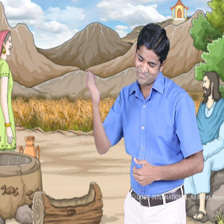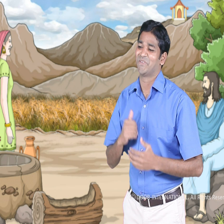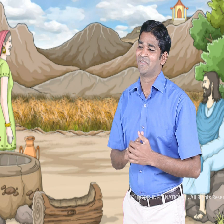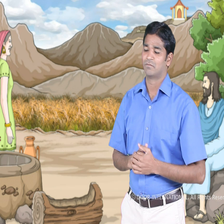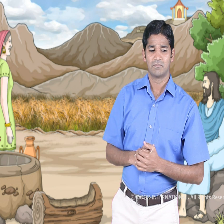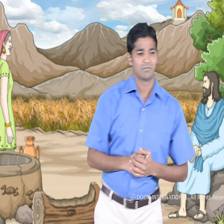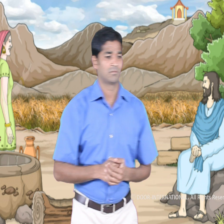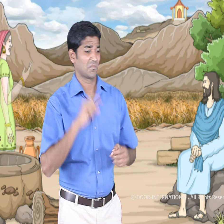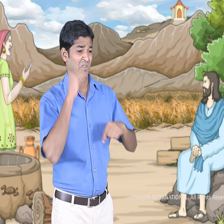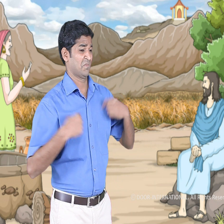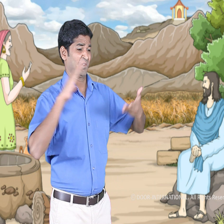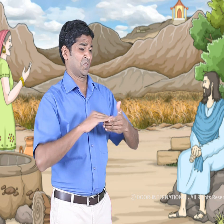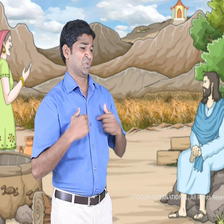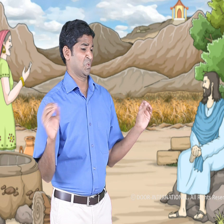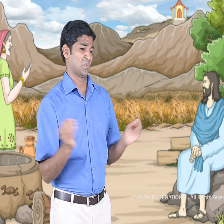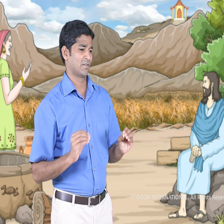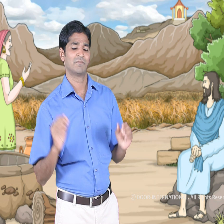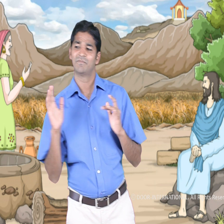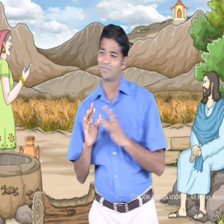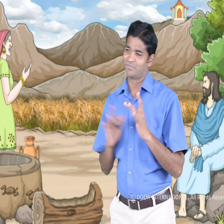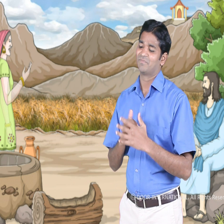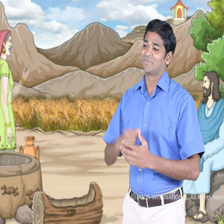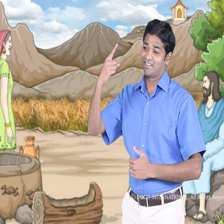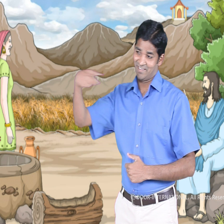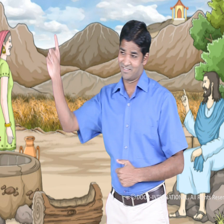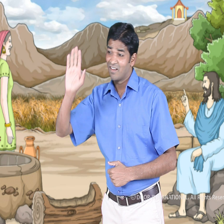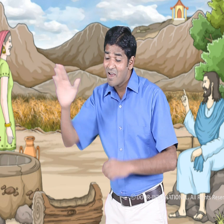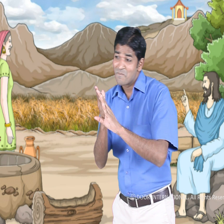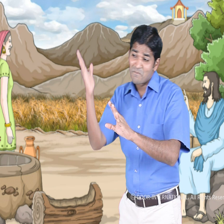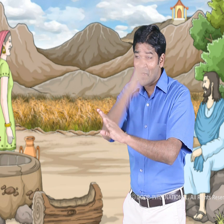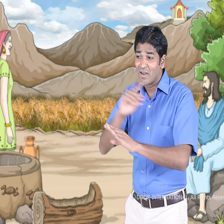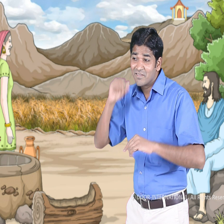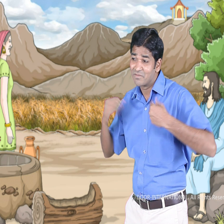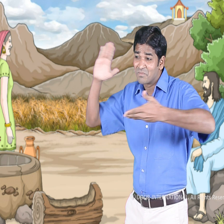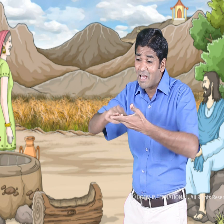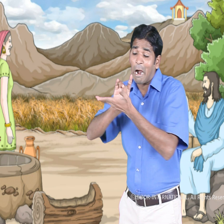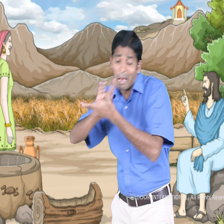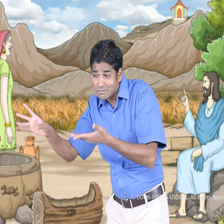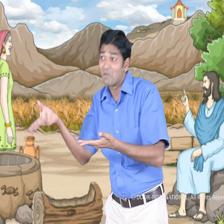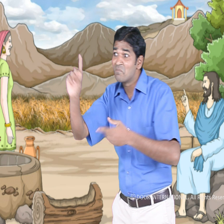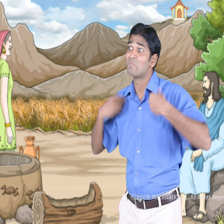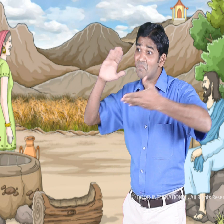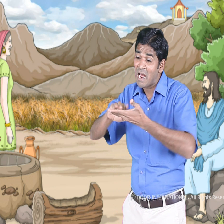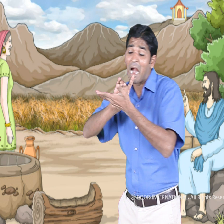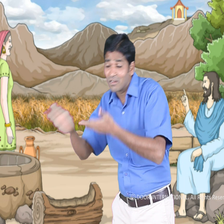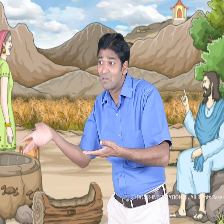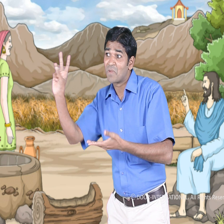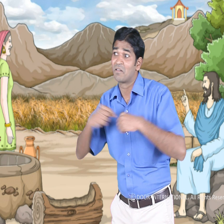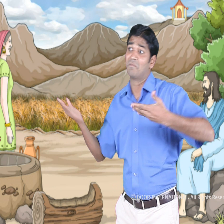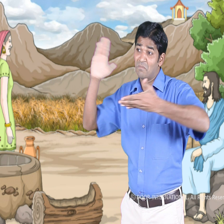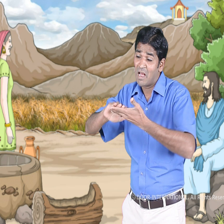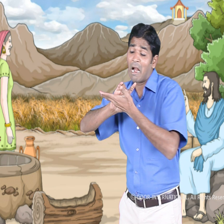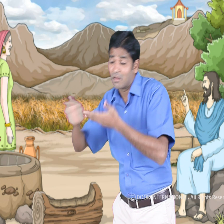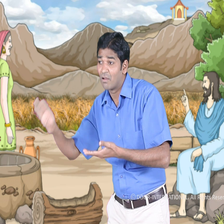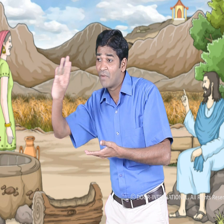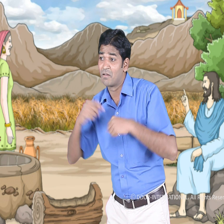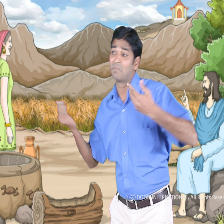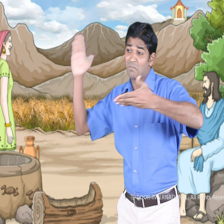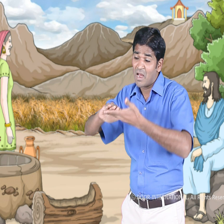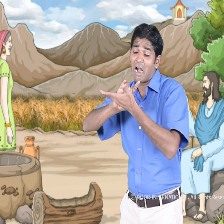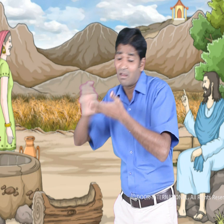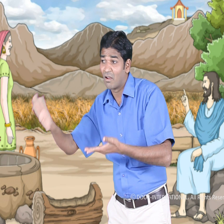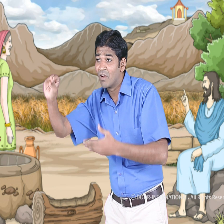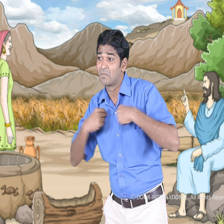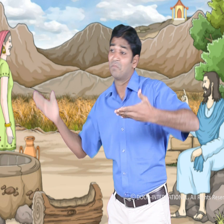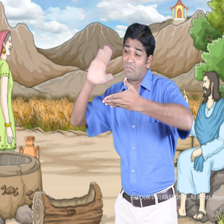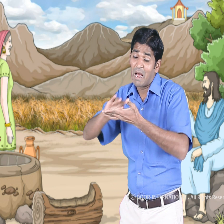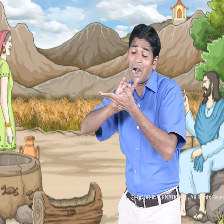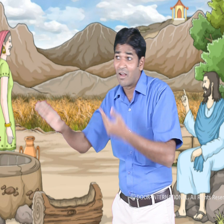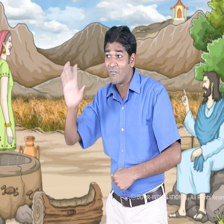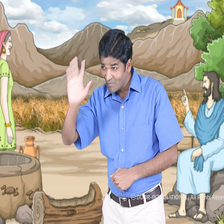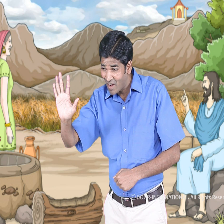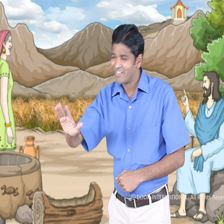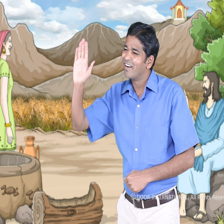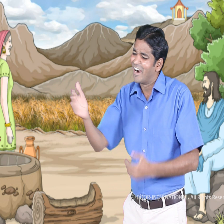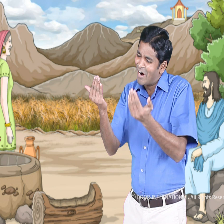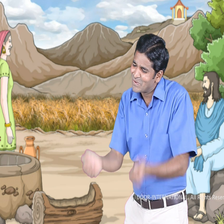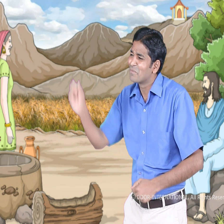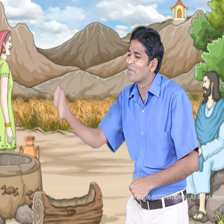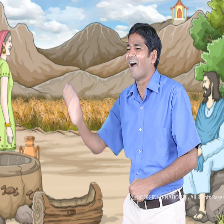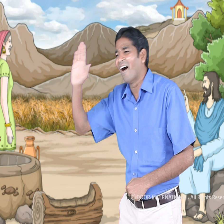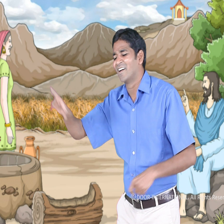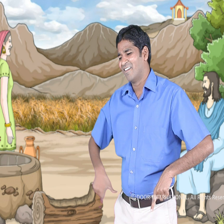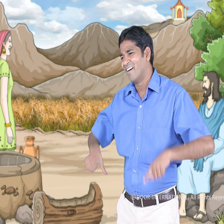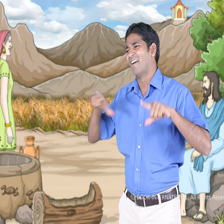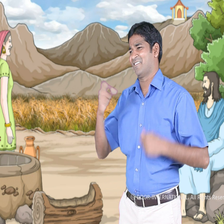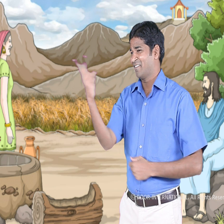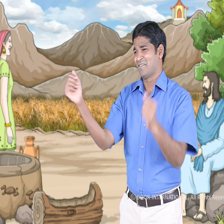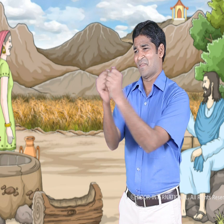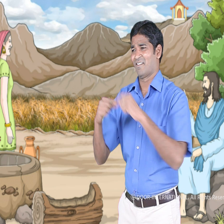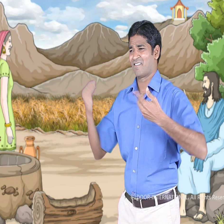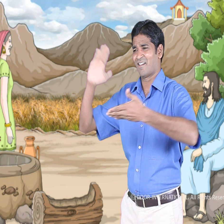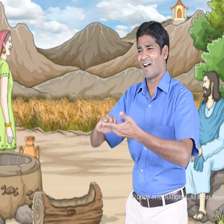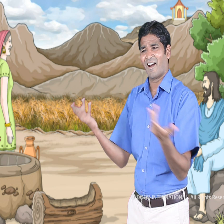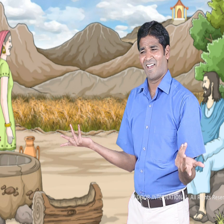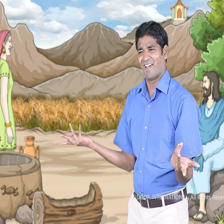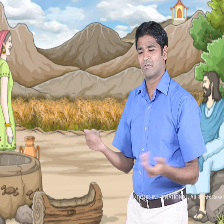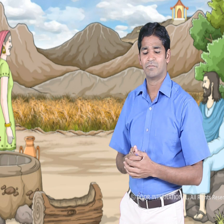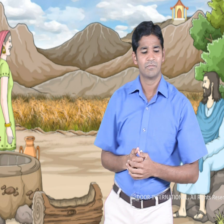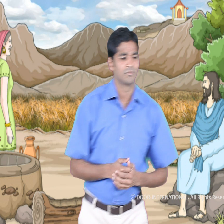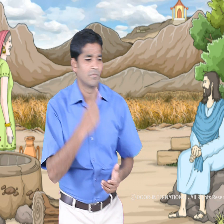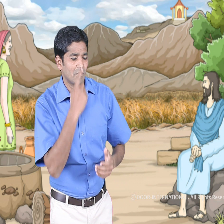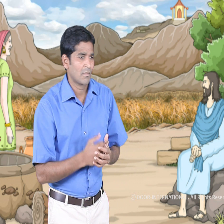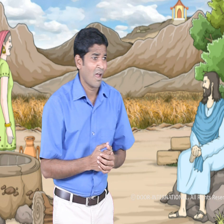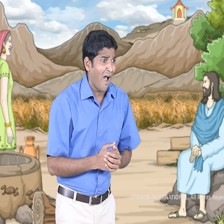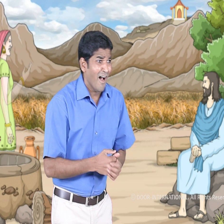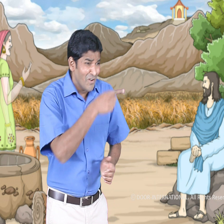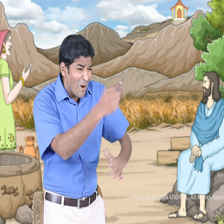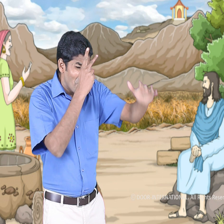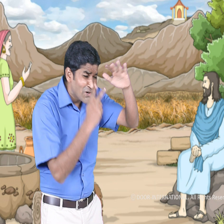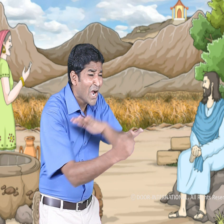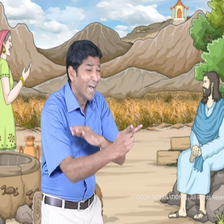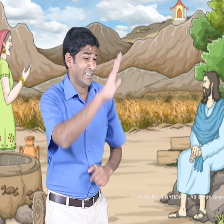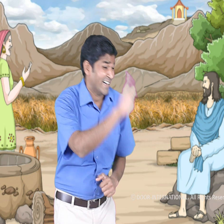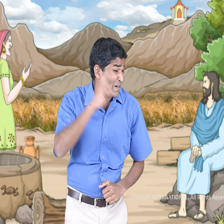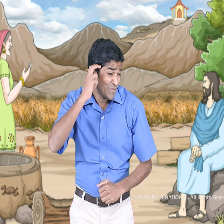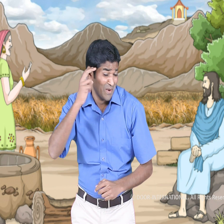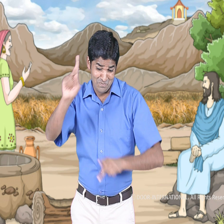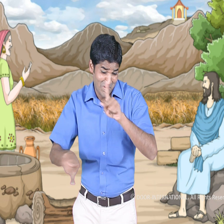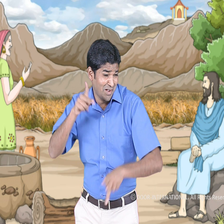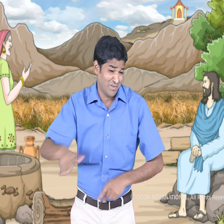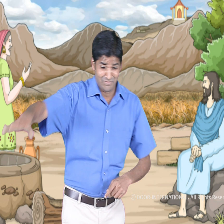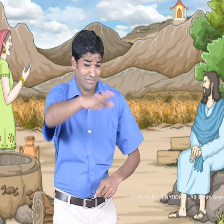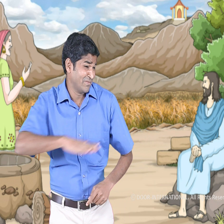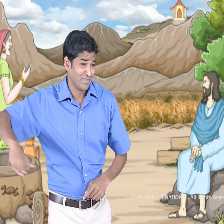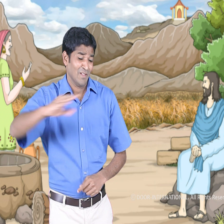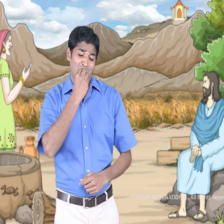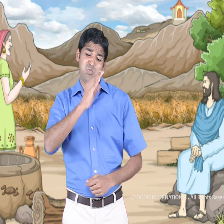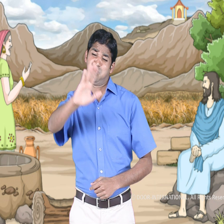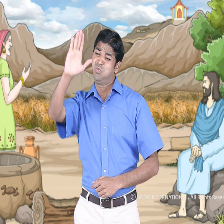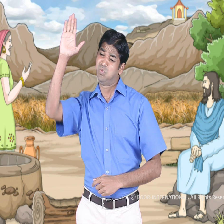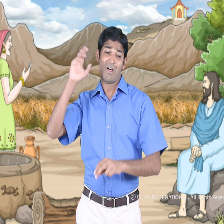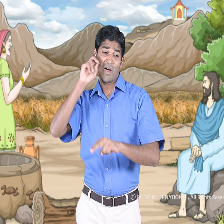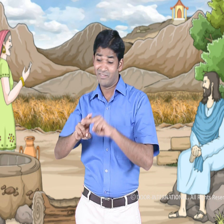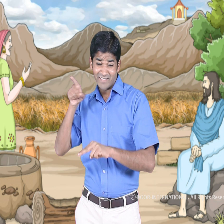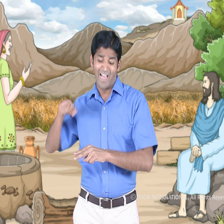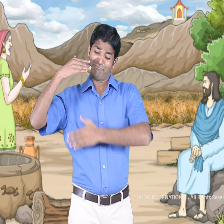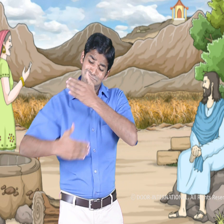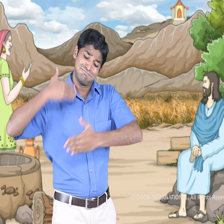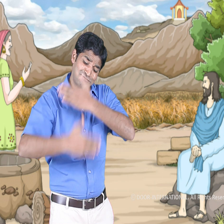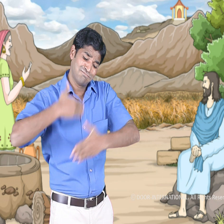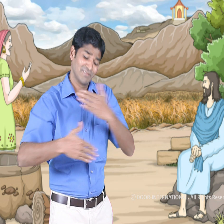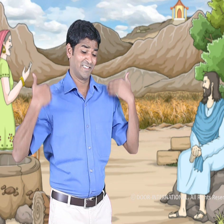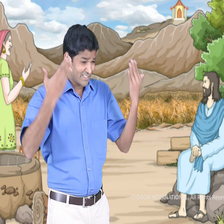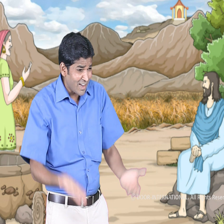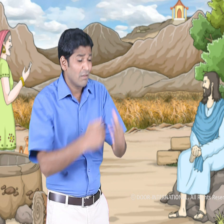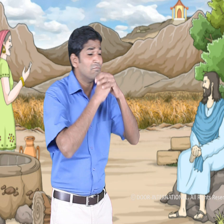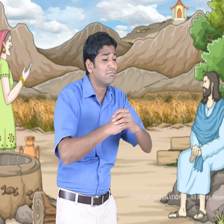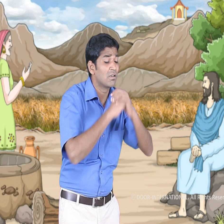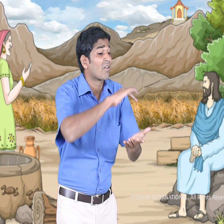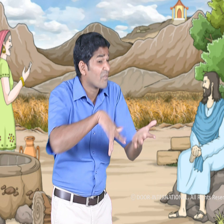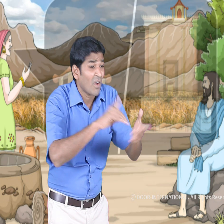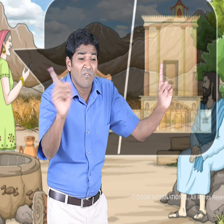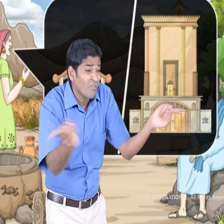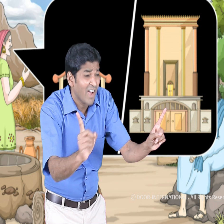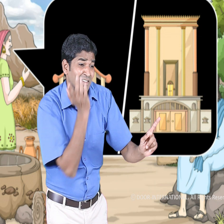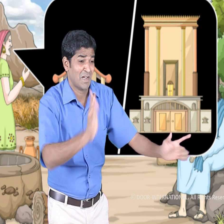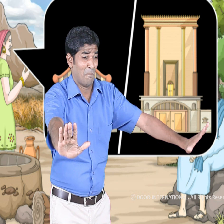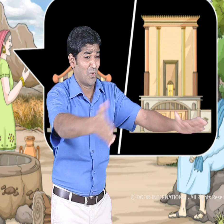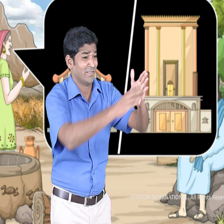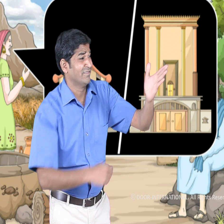Jesus said to her, “You are correct to say that you have no husband. In fact, you have had five husbands, and the man you now have is not your husband. You have spoken truthfully.” “Sir,” the woman said, “I see that You are a prophet.